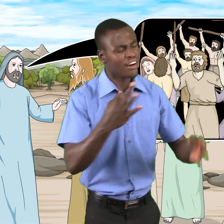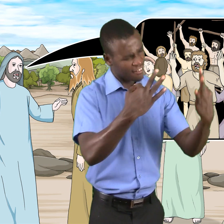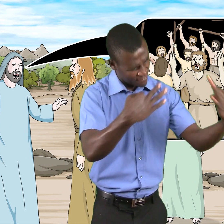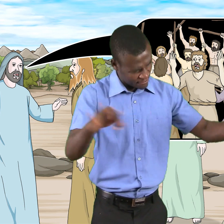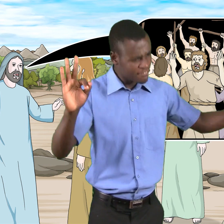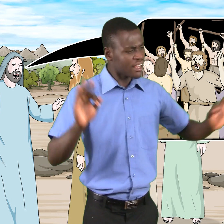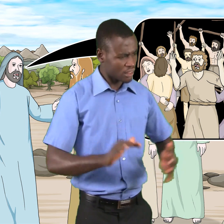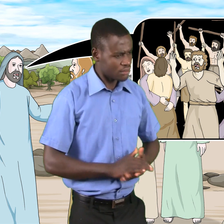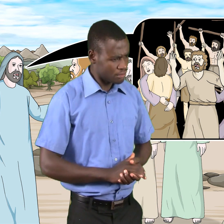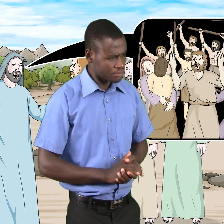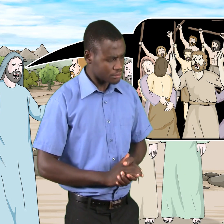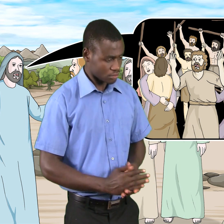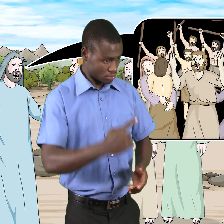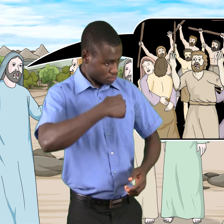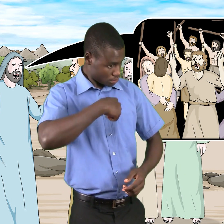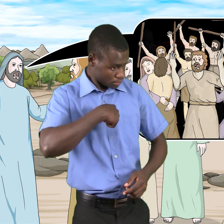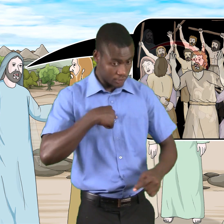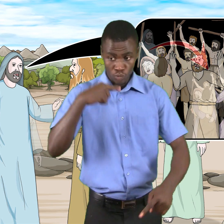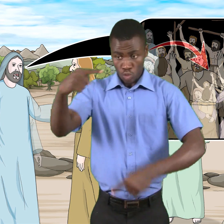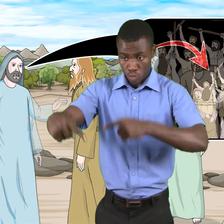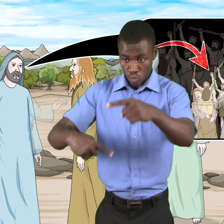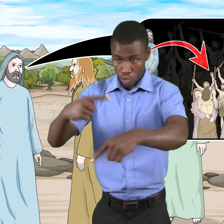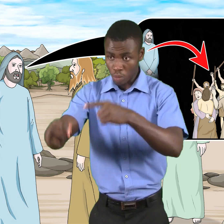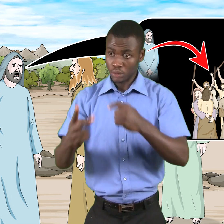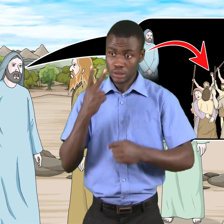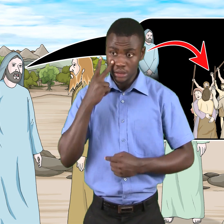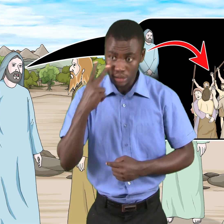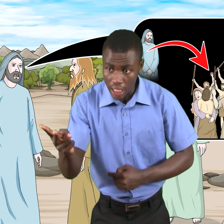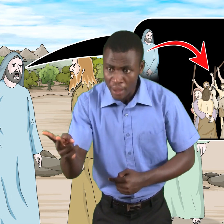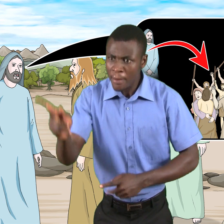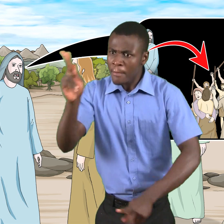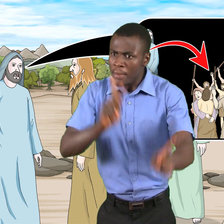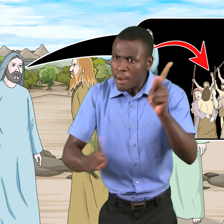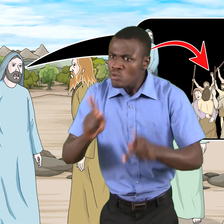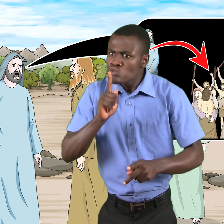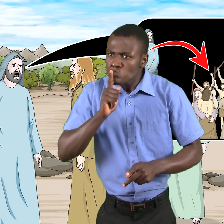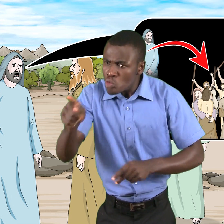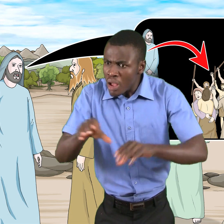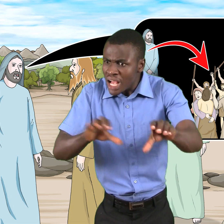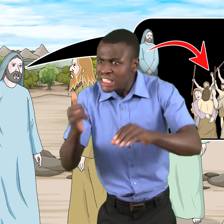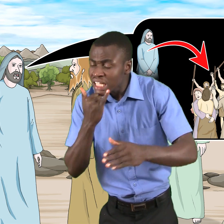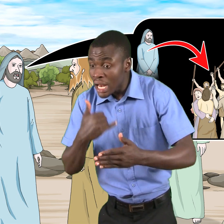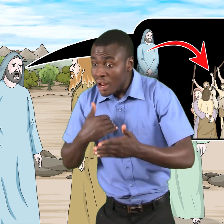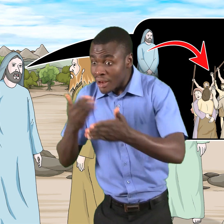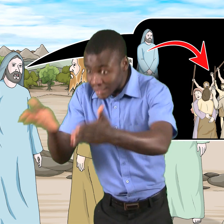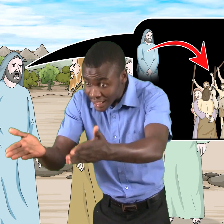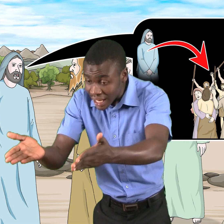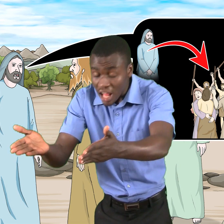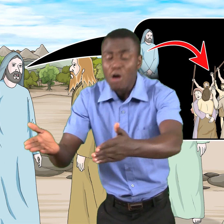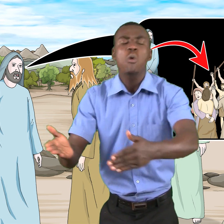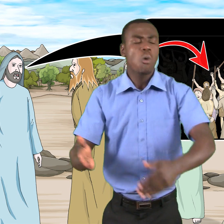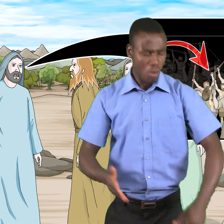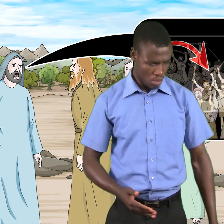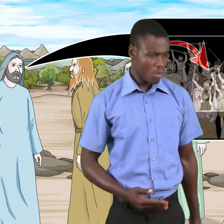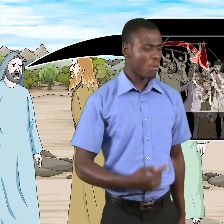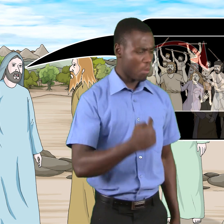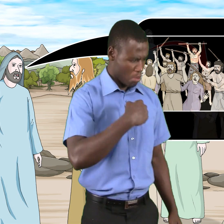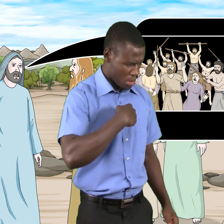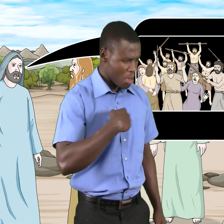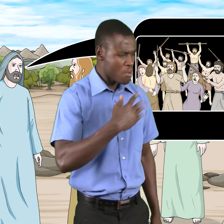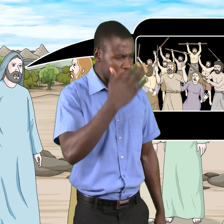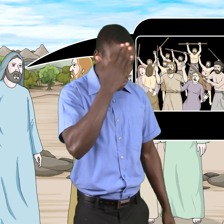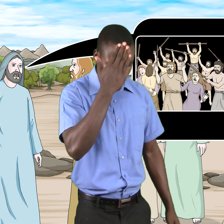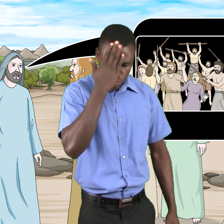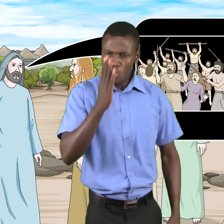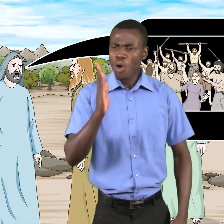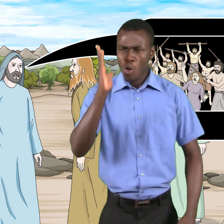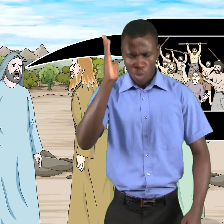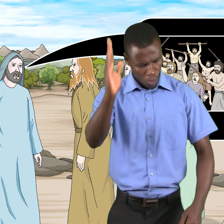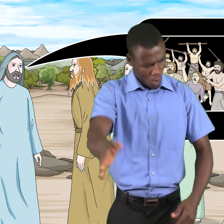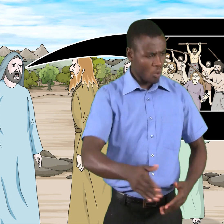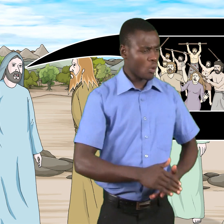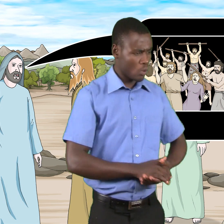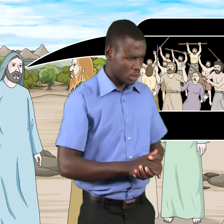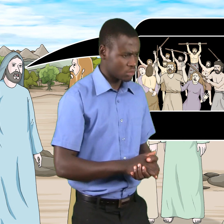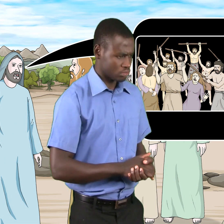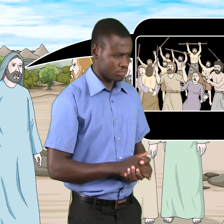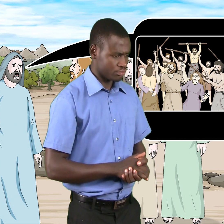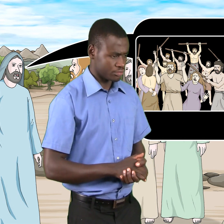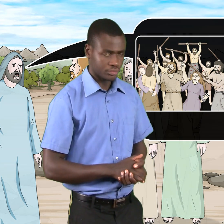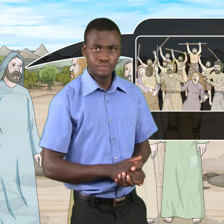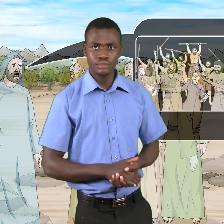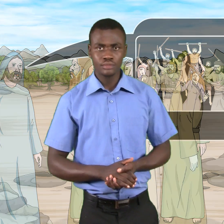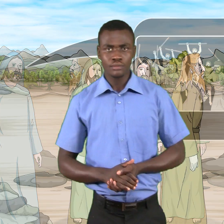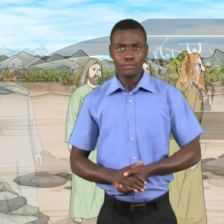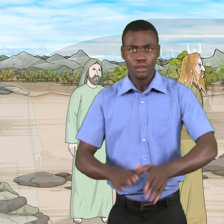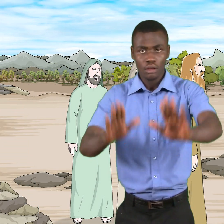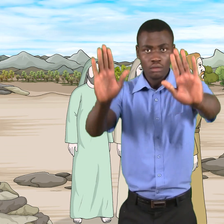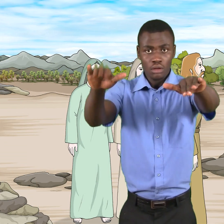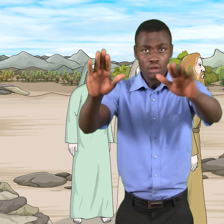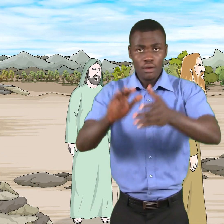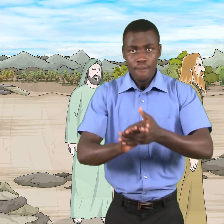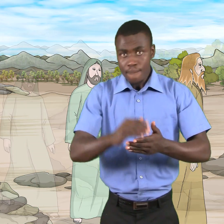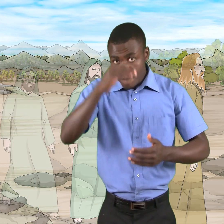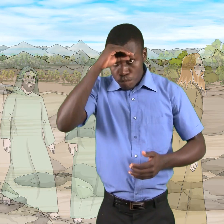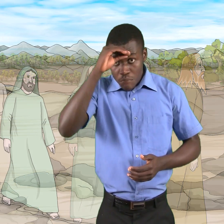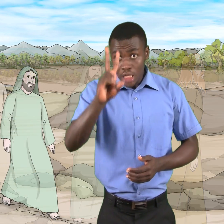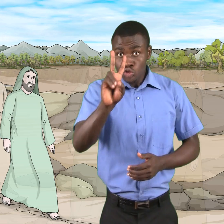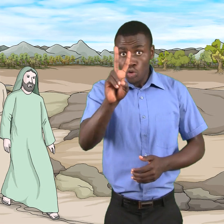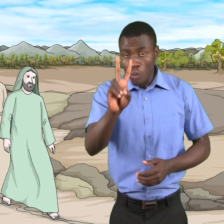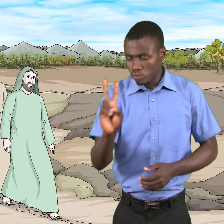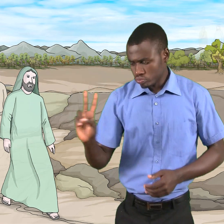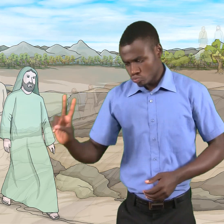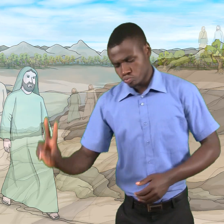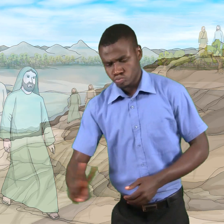Because their sin is so grievous, I will go down to see if their actions fully justify the outcry that has reached Me. If not, I will find out.”